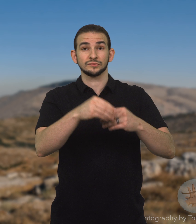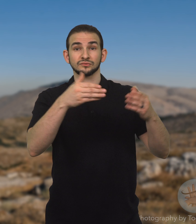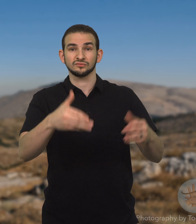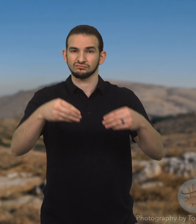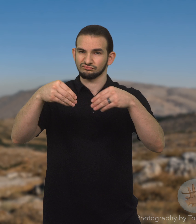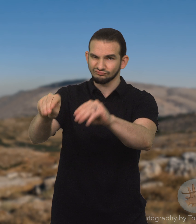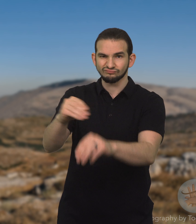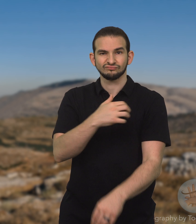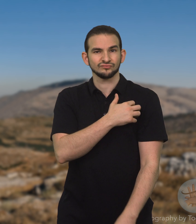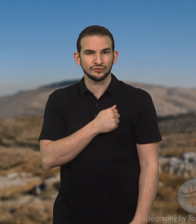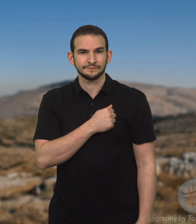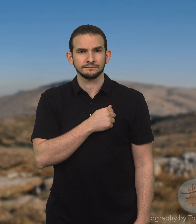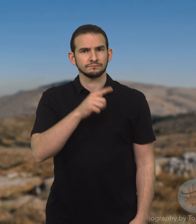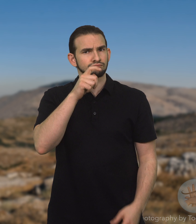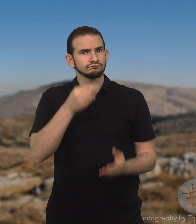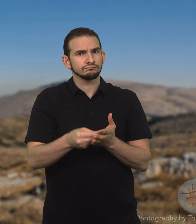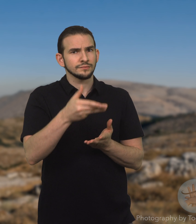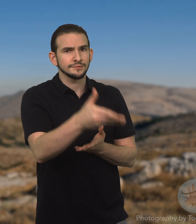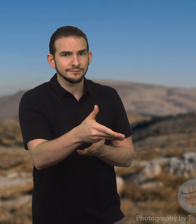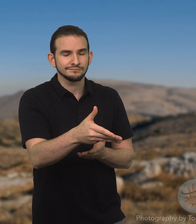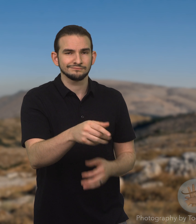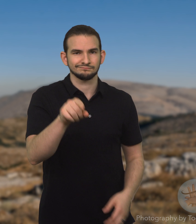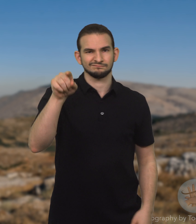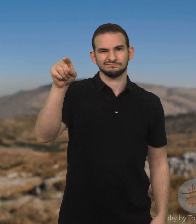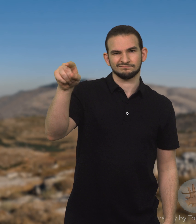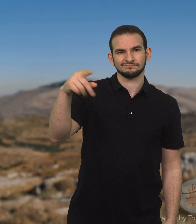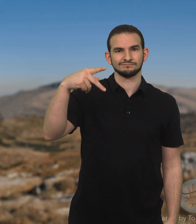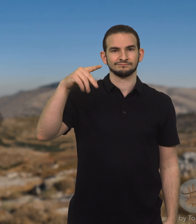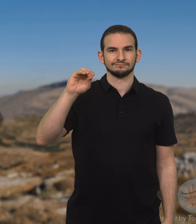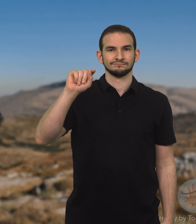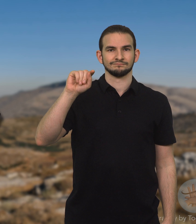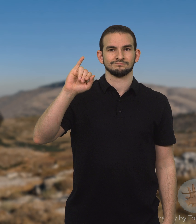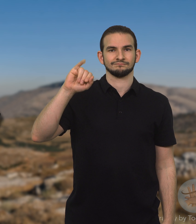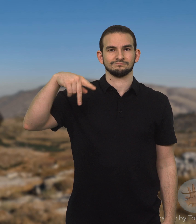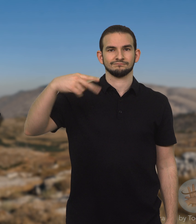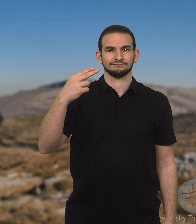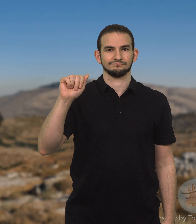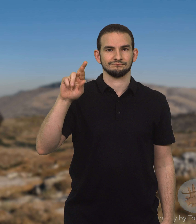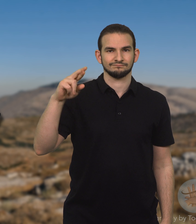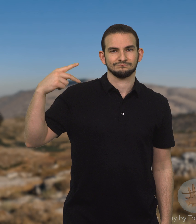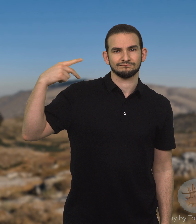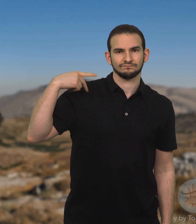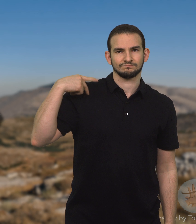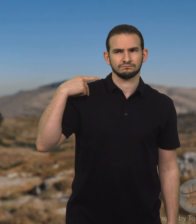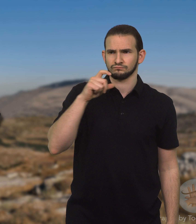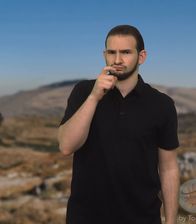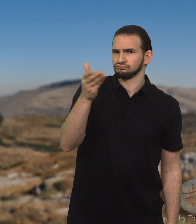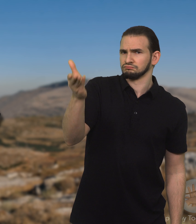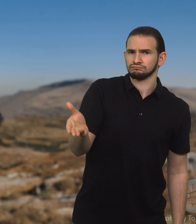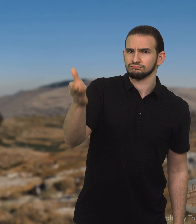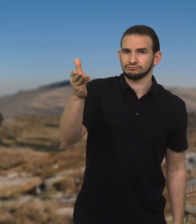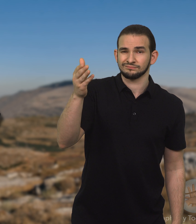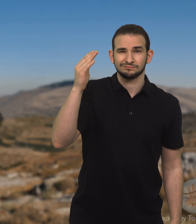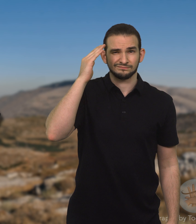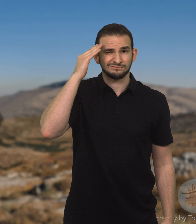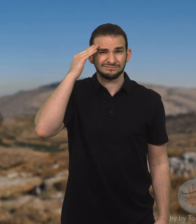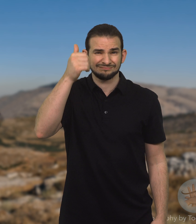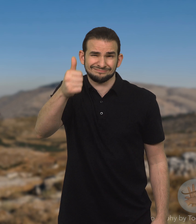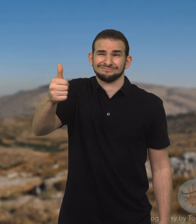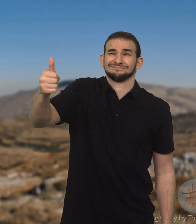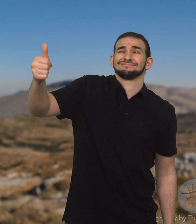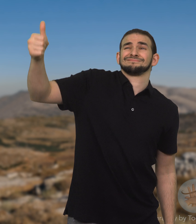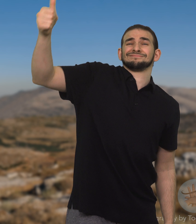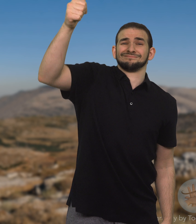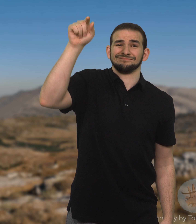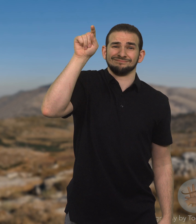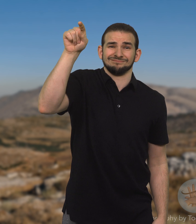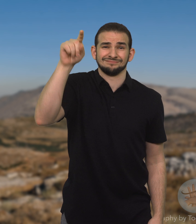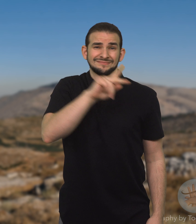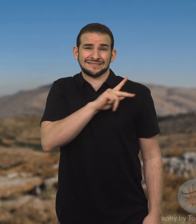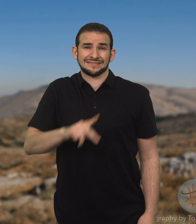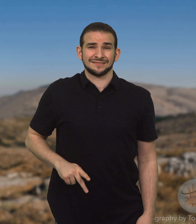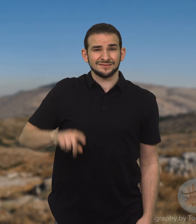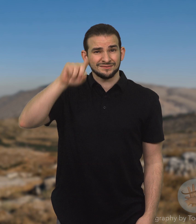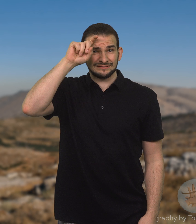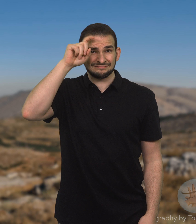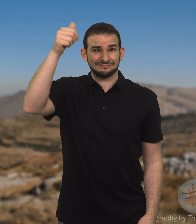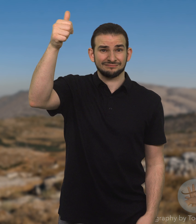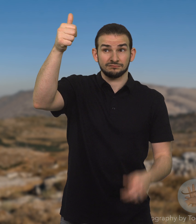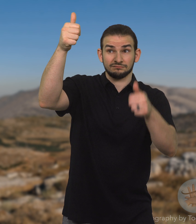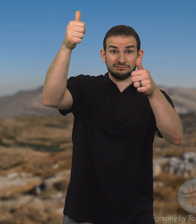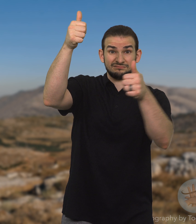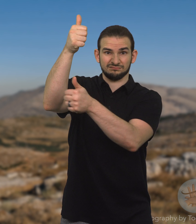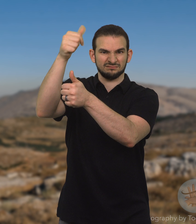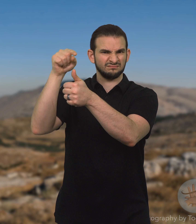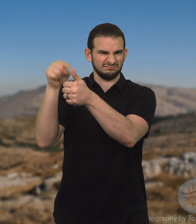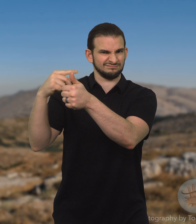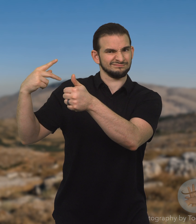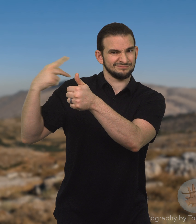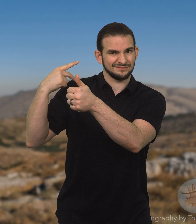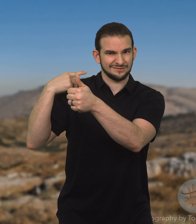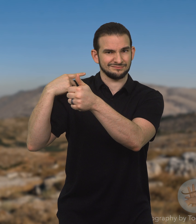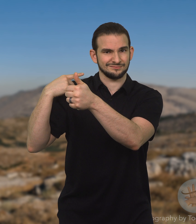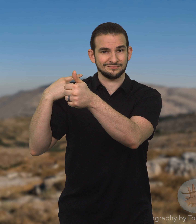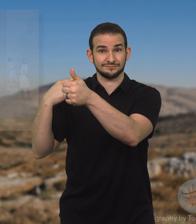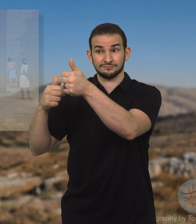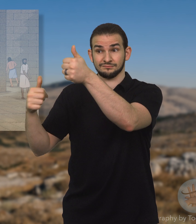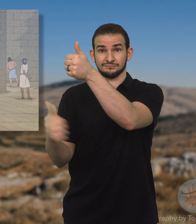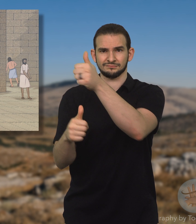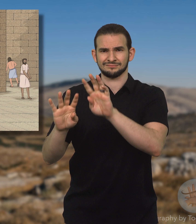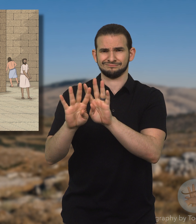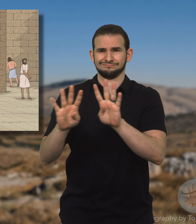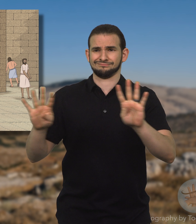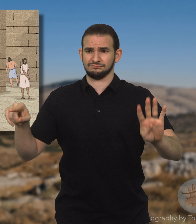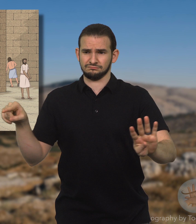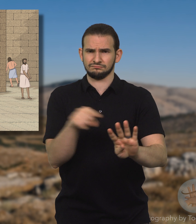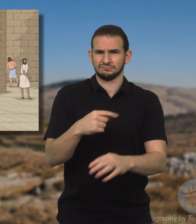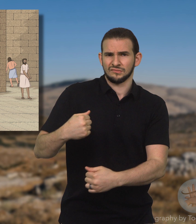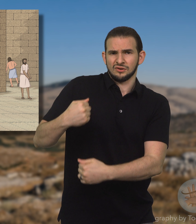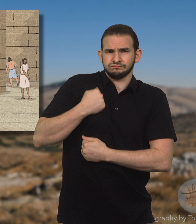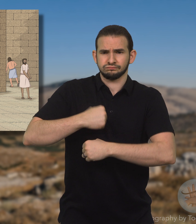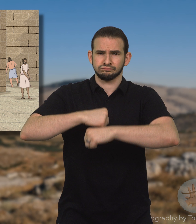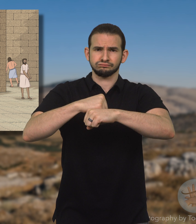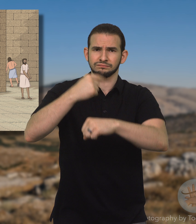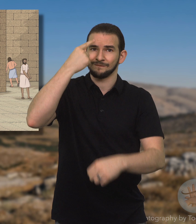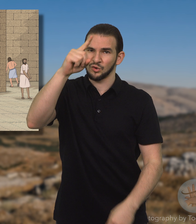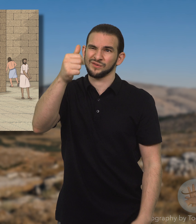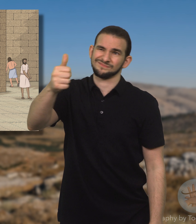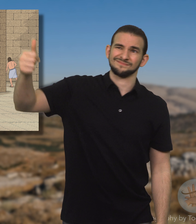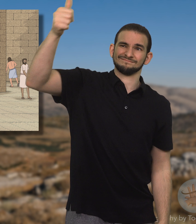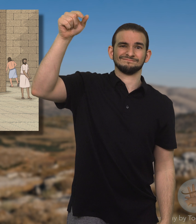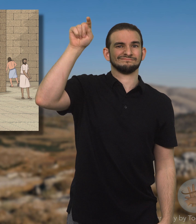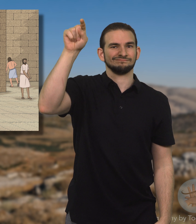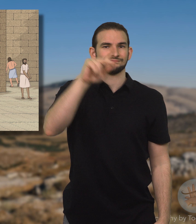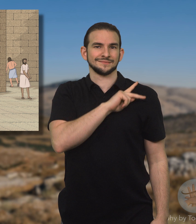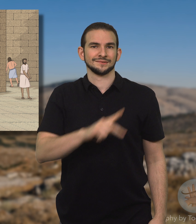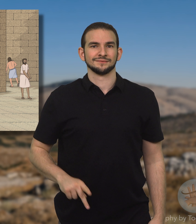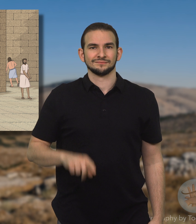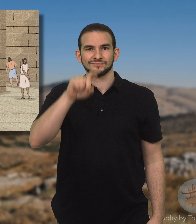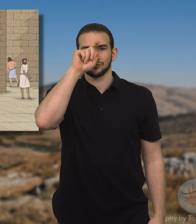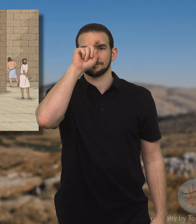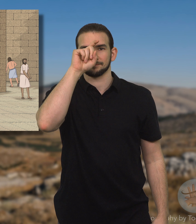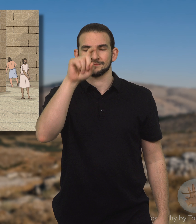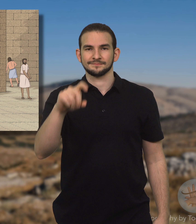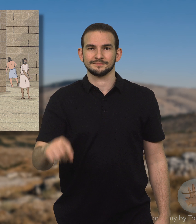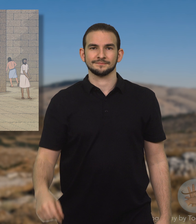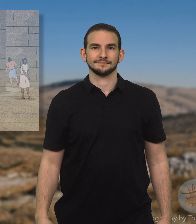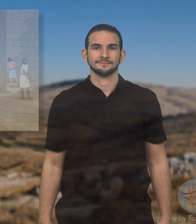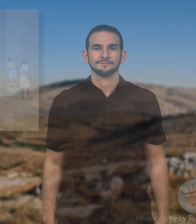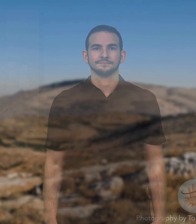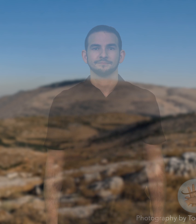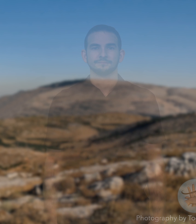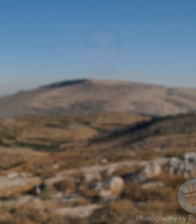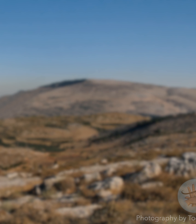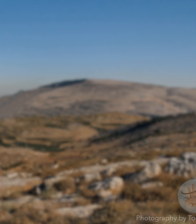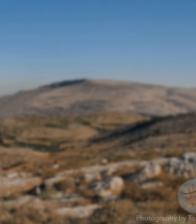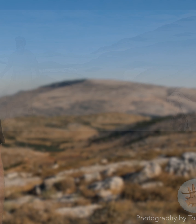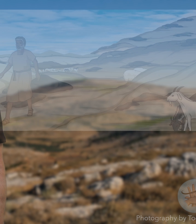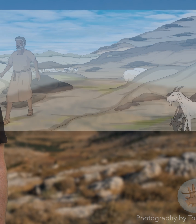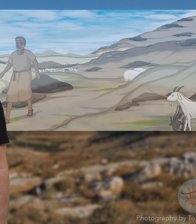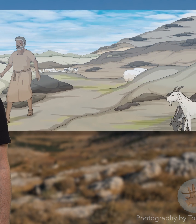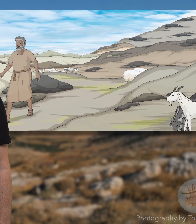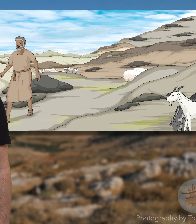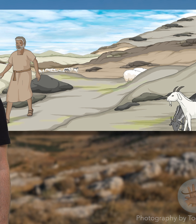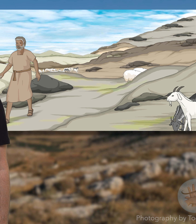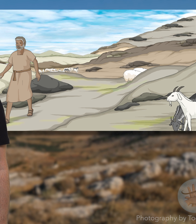Meanwhile, the Midianites sold Joseph in Egypt to Potiphar, an officer of Pharaoh and captain of the guard.